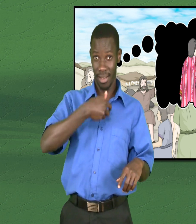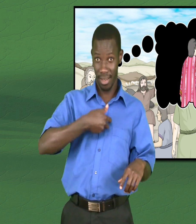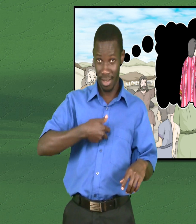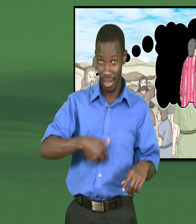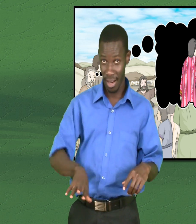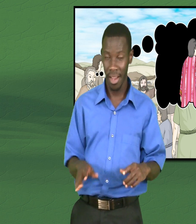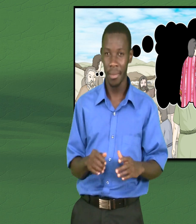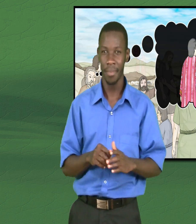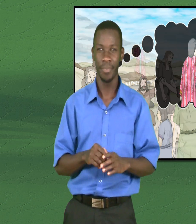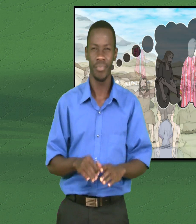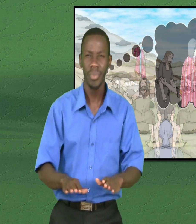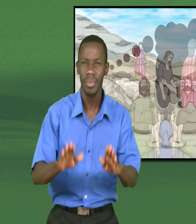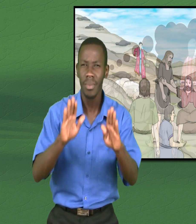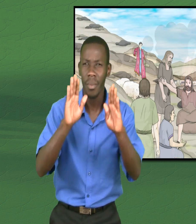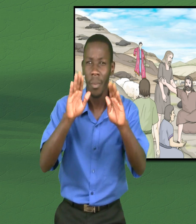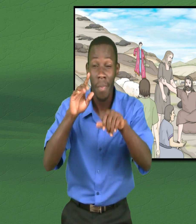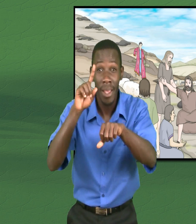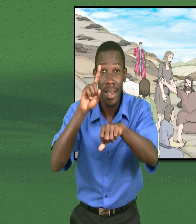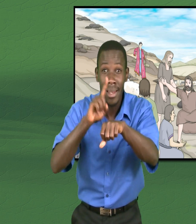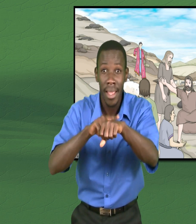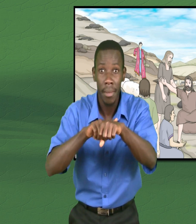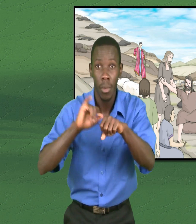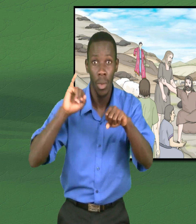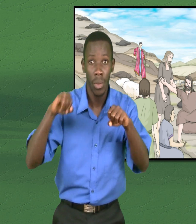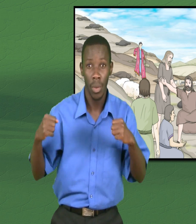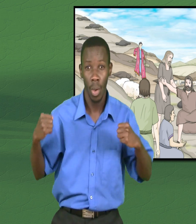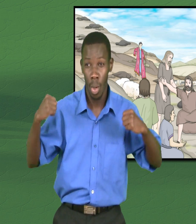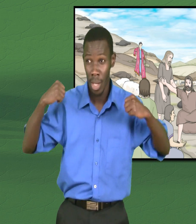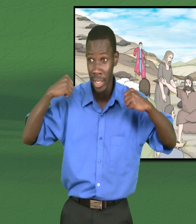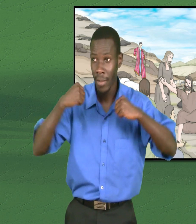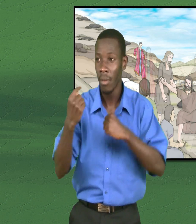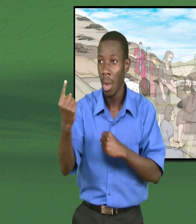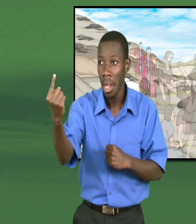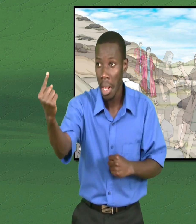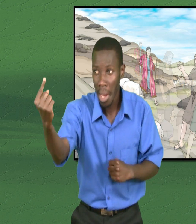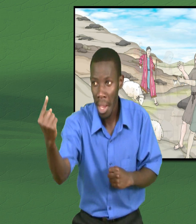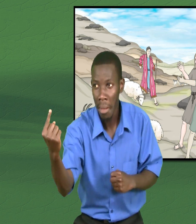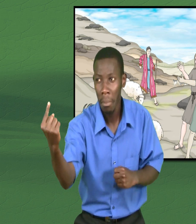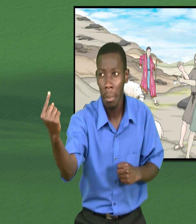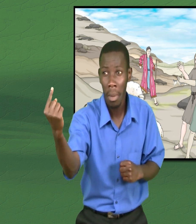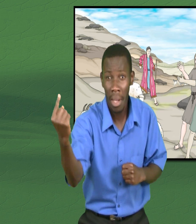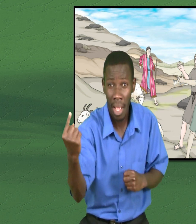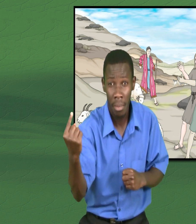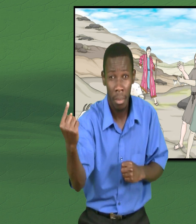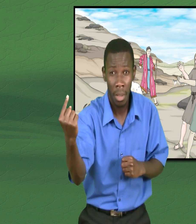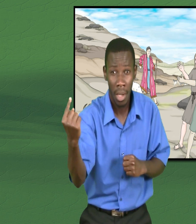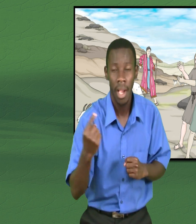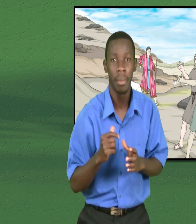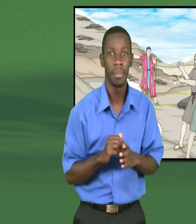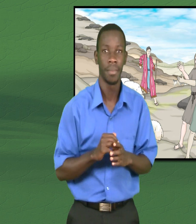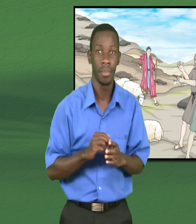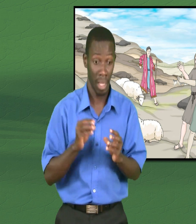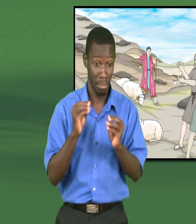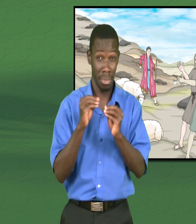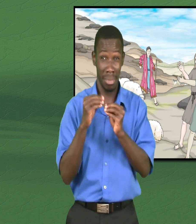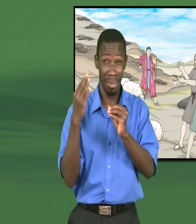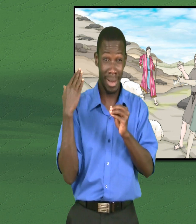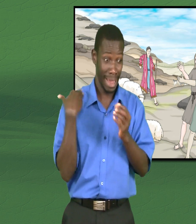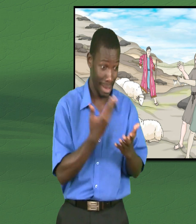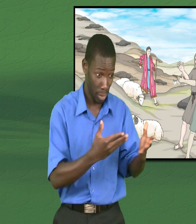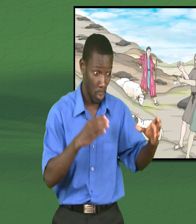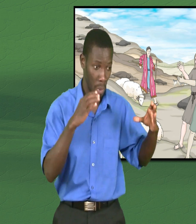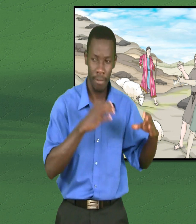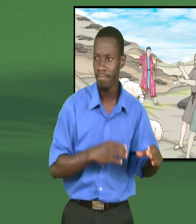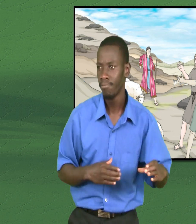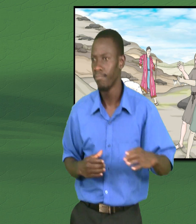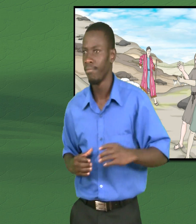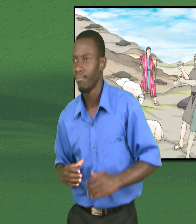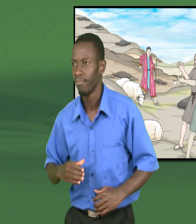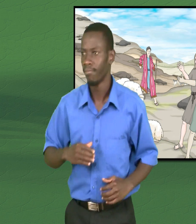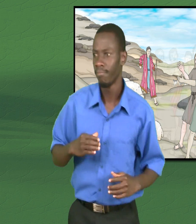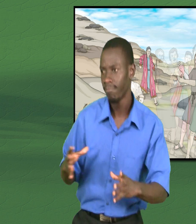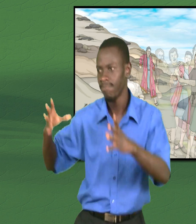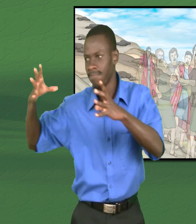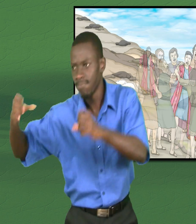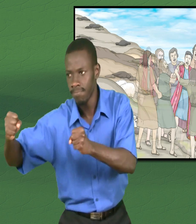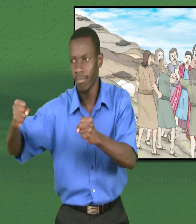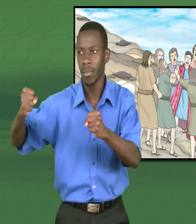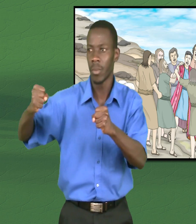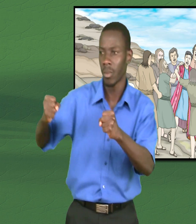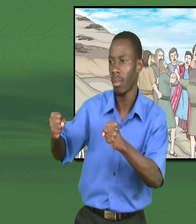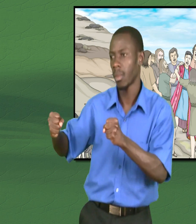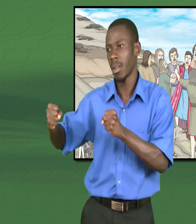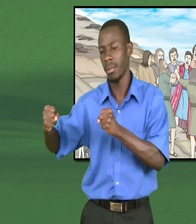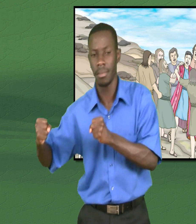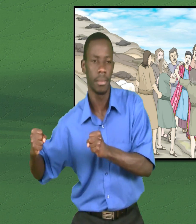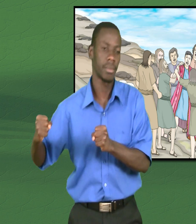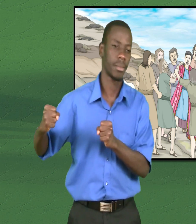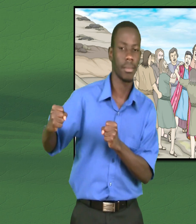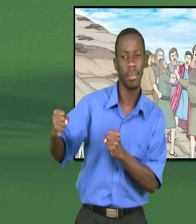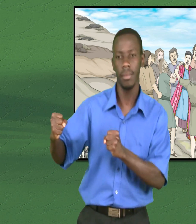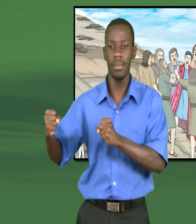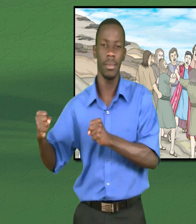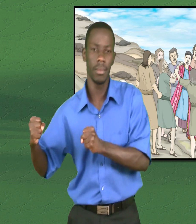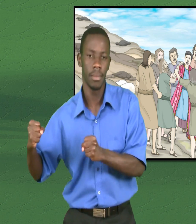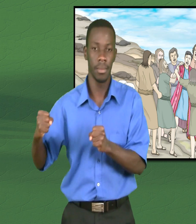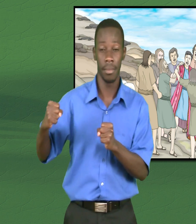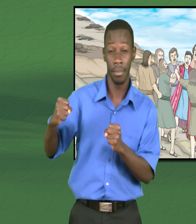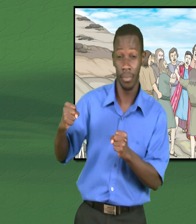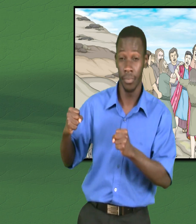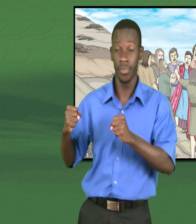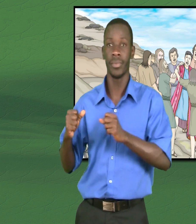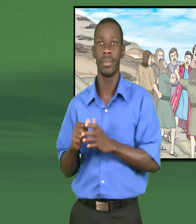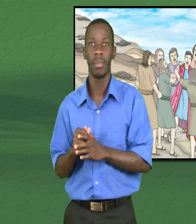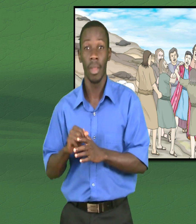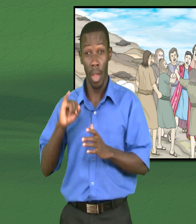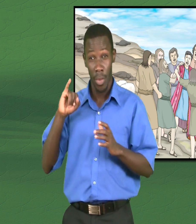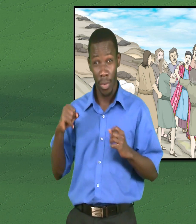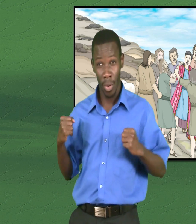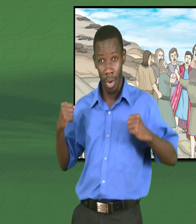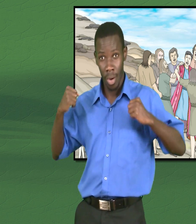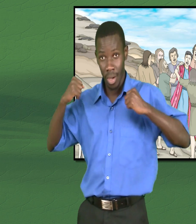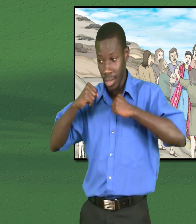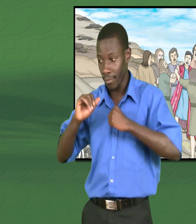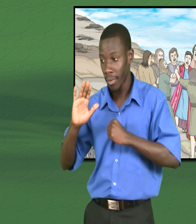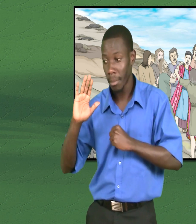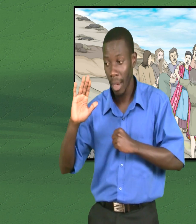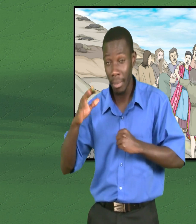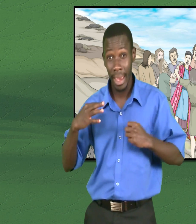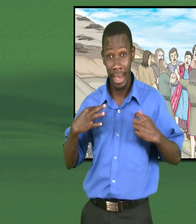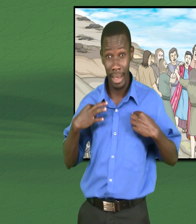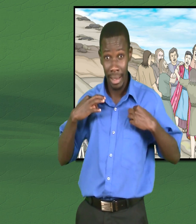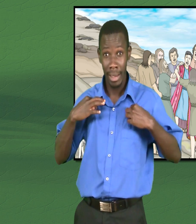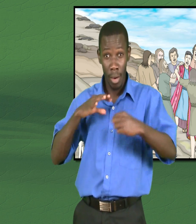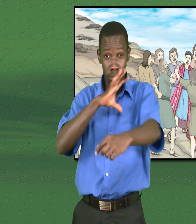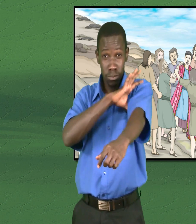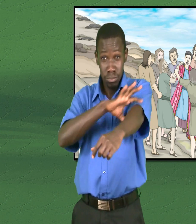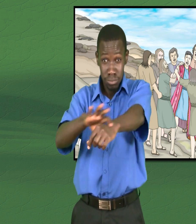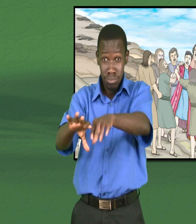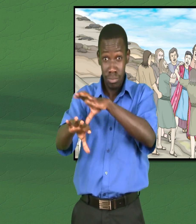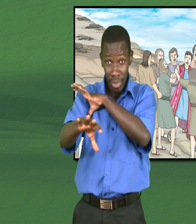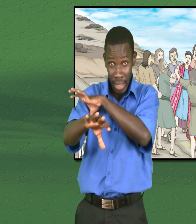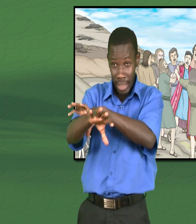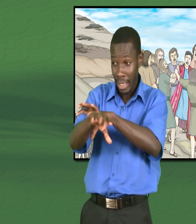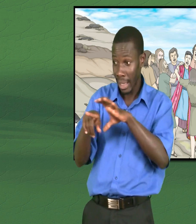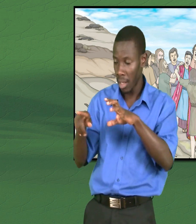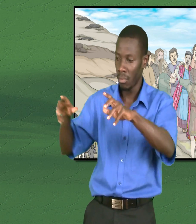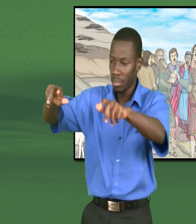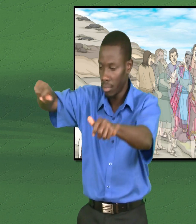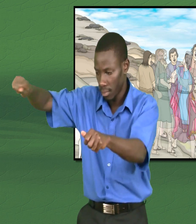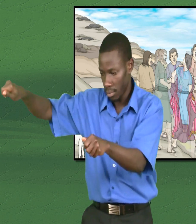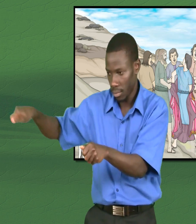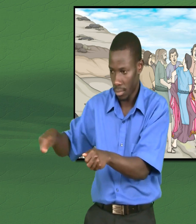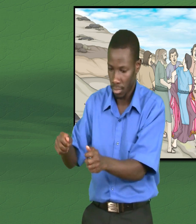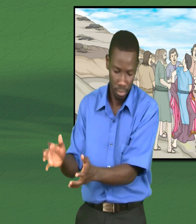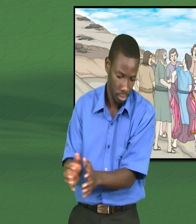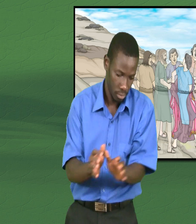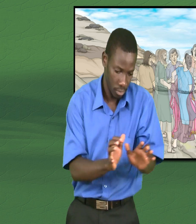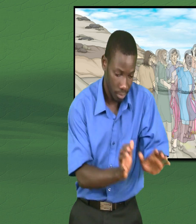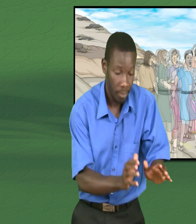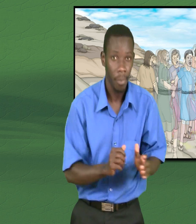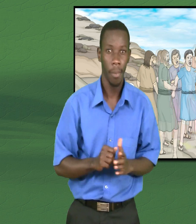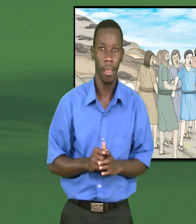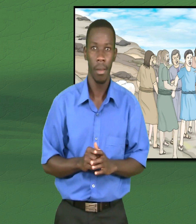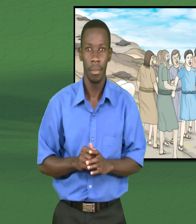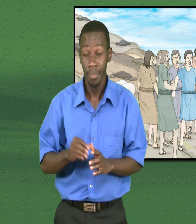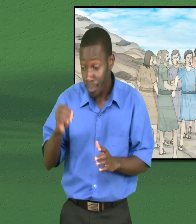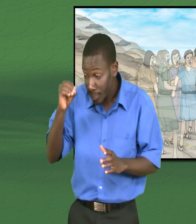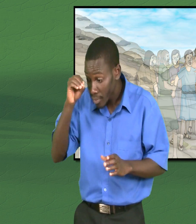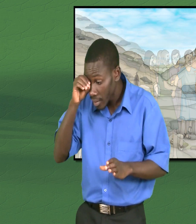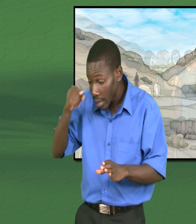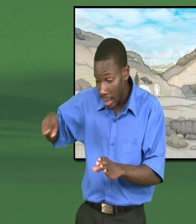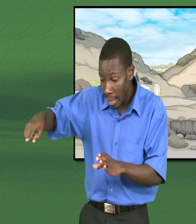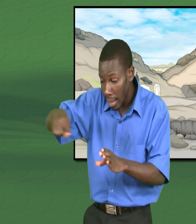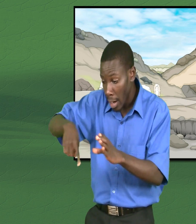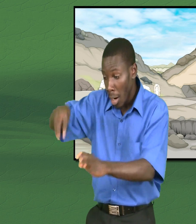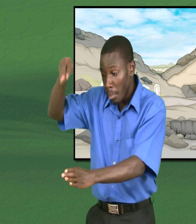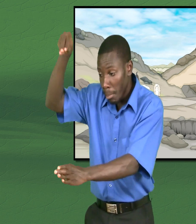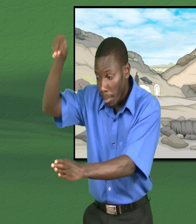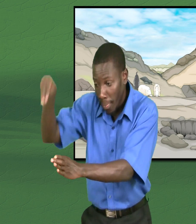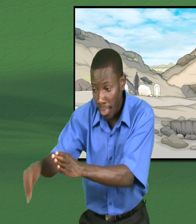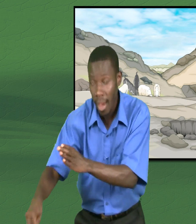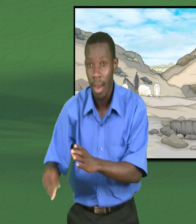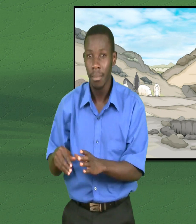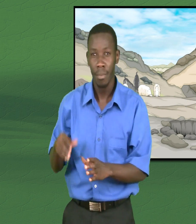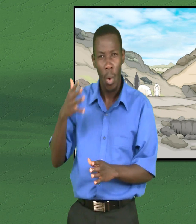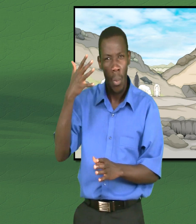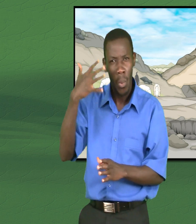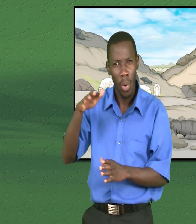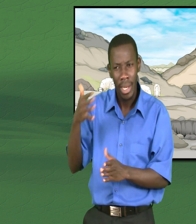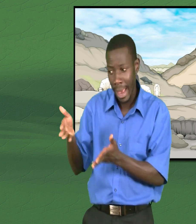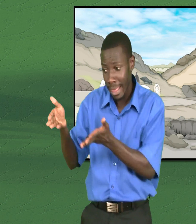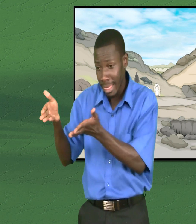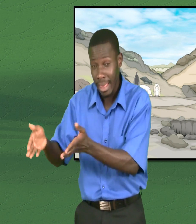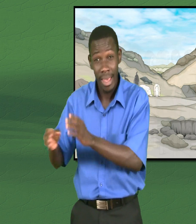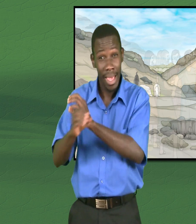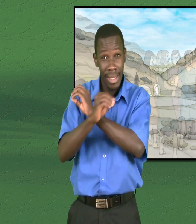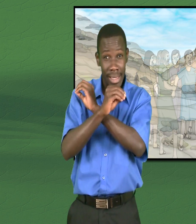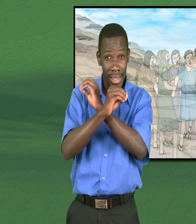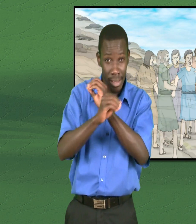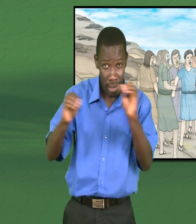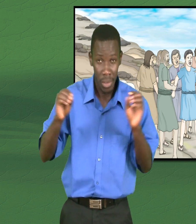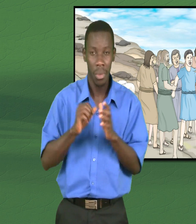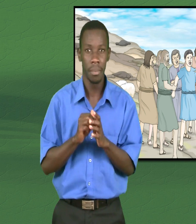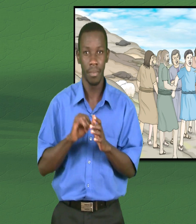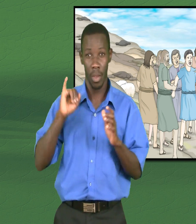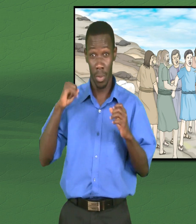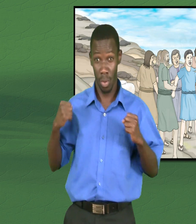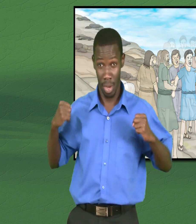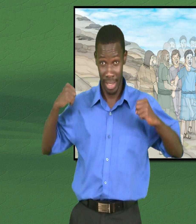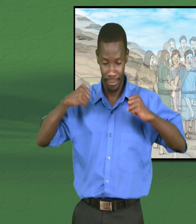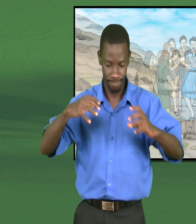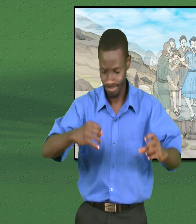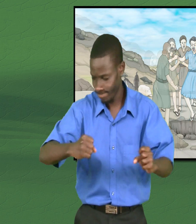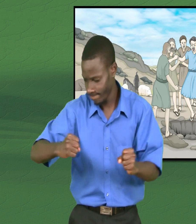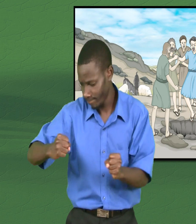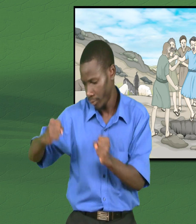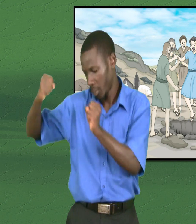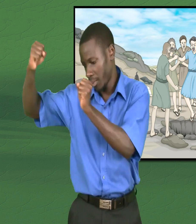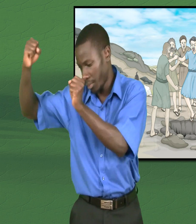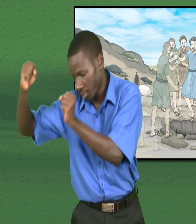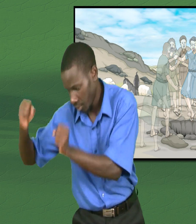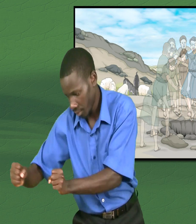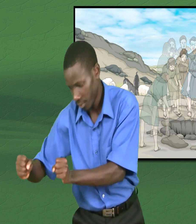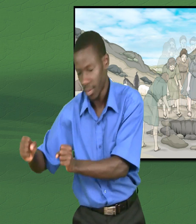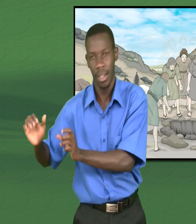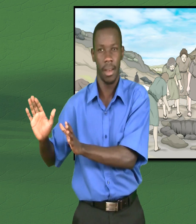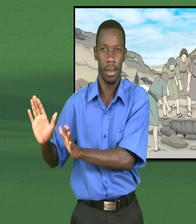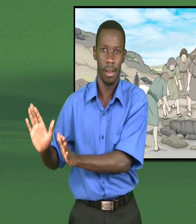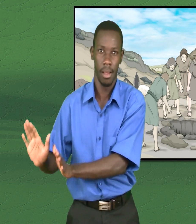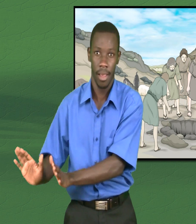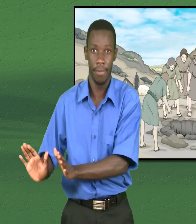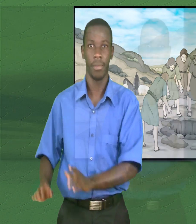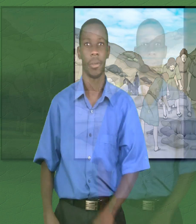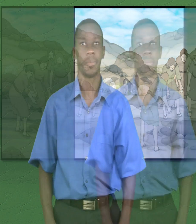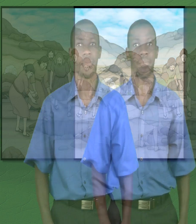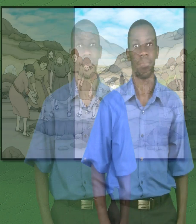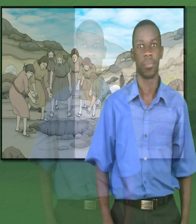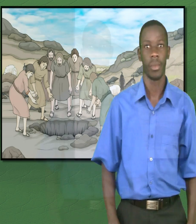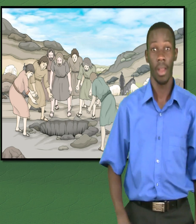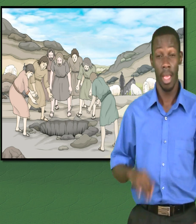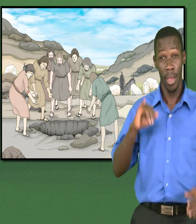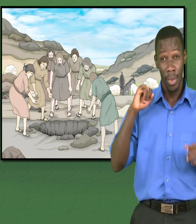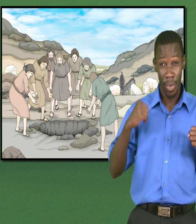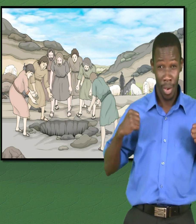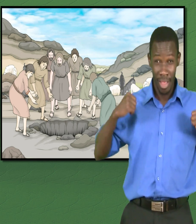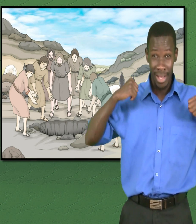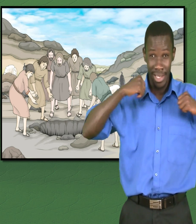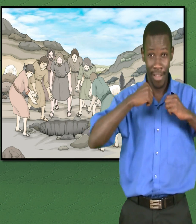So when Joseph came to his brothers, they stripped him of his robe—the robe of many colors he was wearing— and they took him and threw him into the pit.